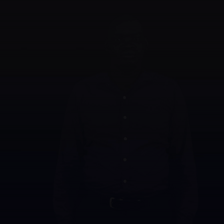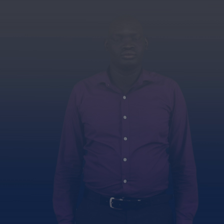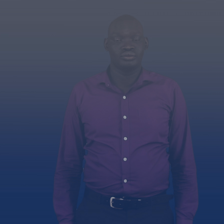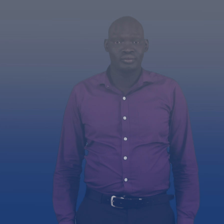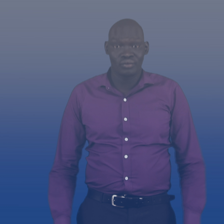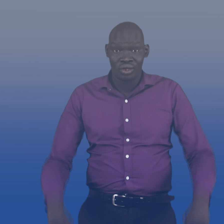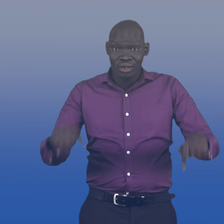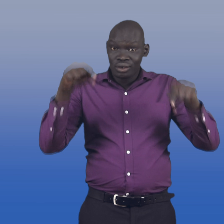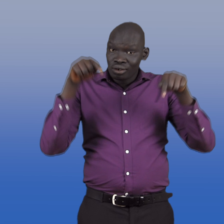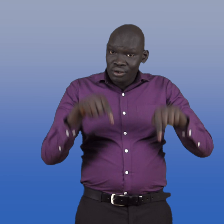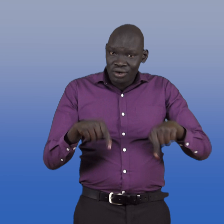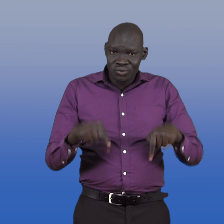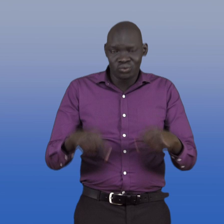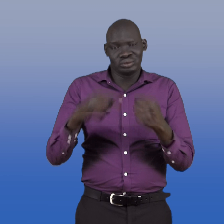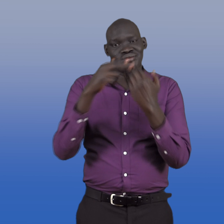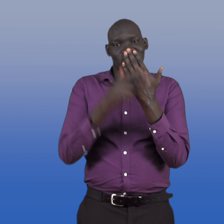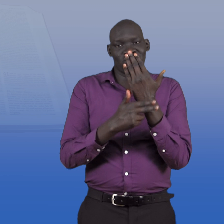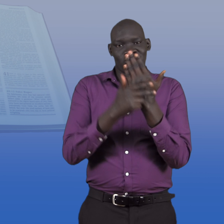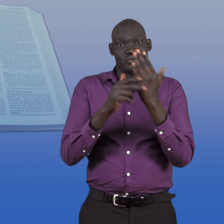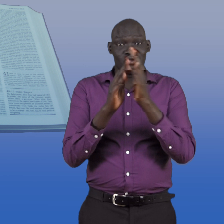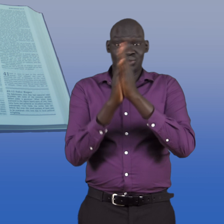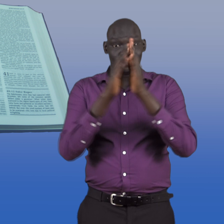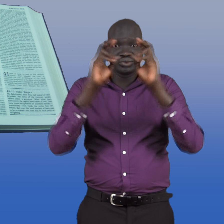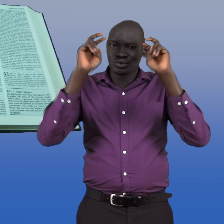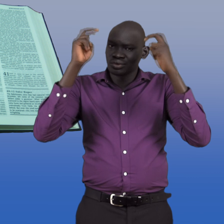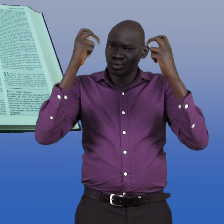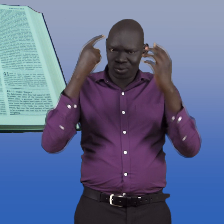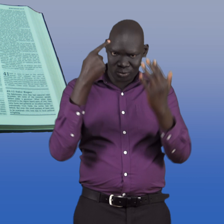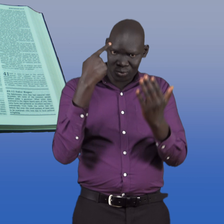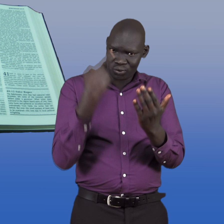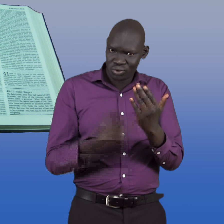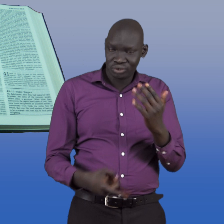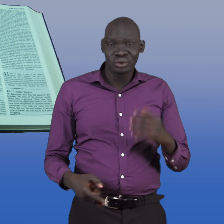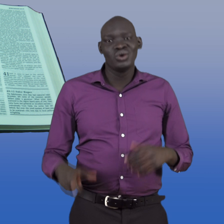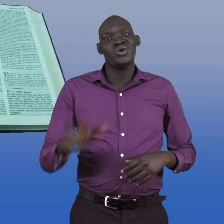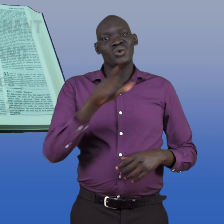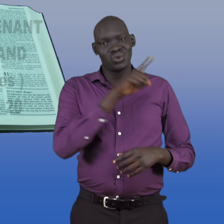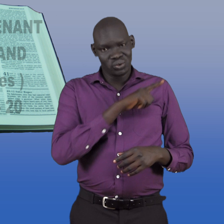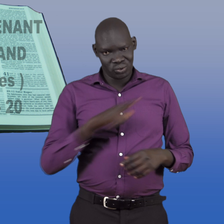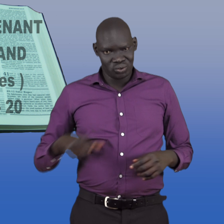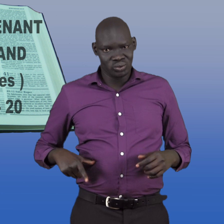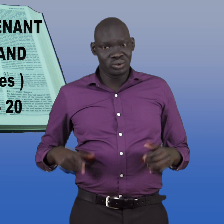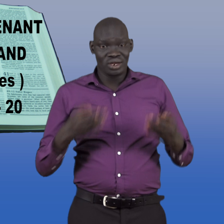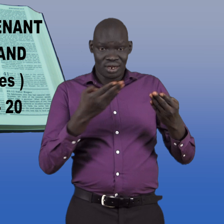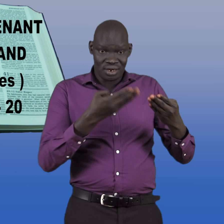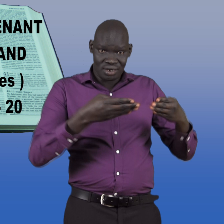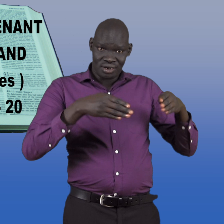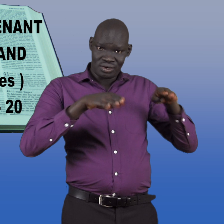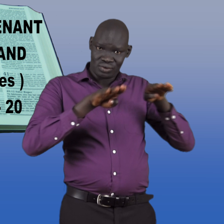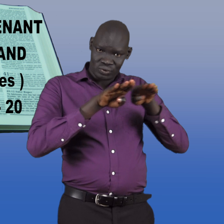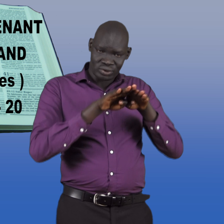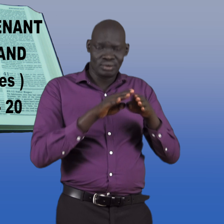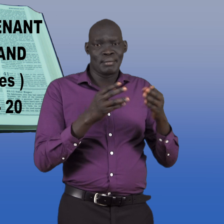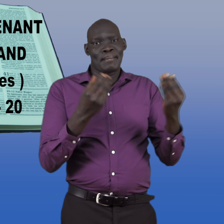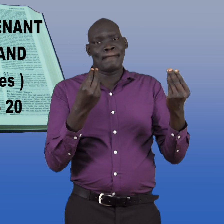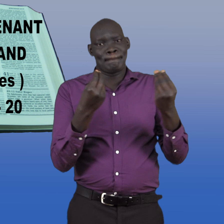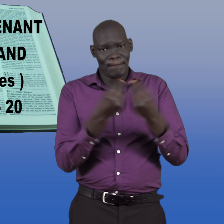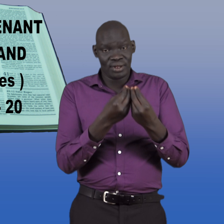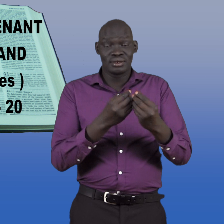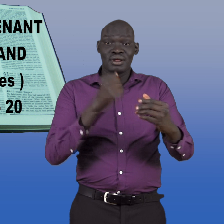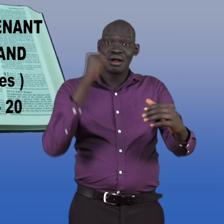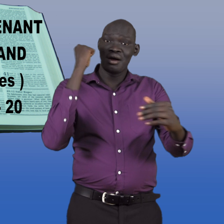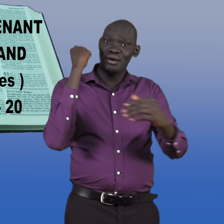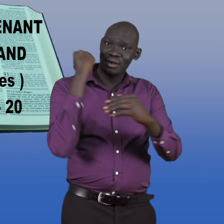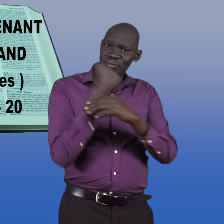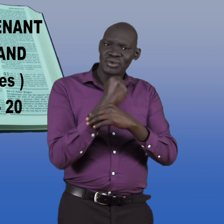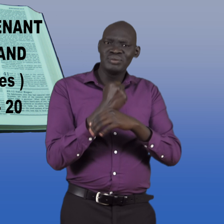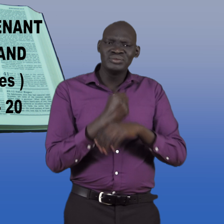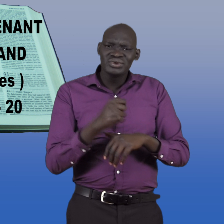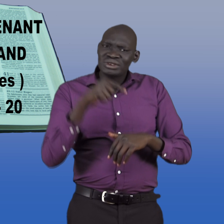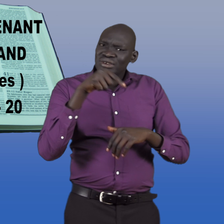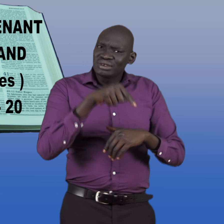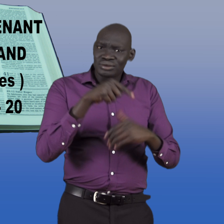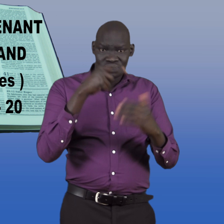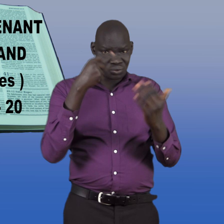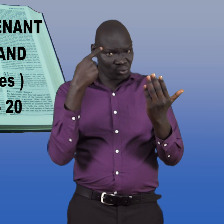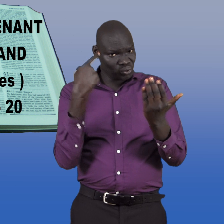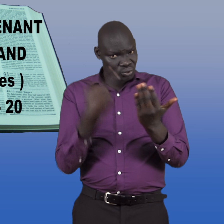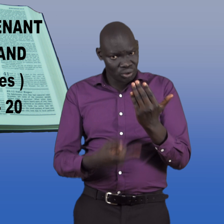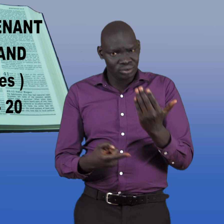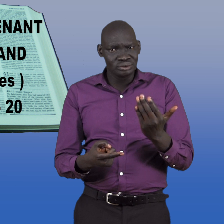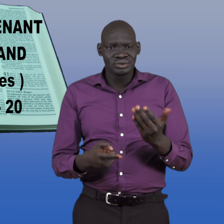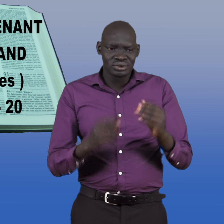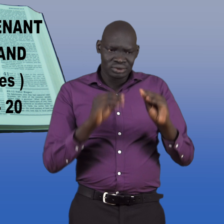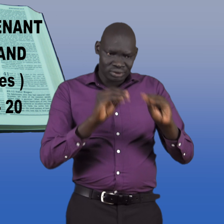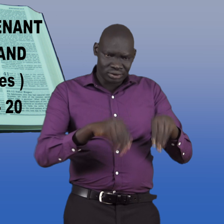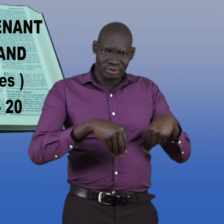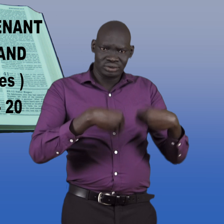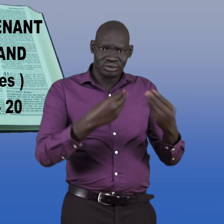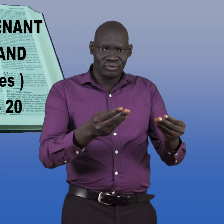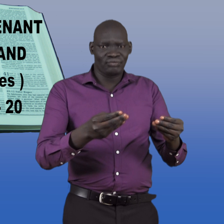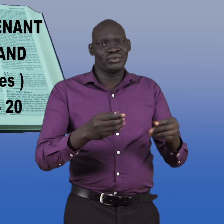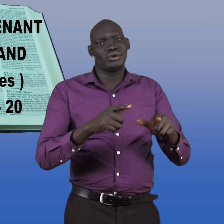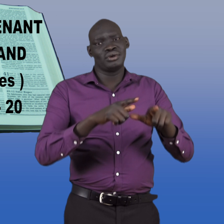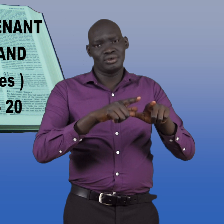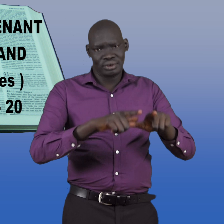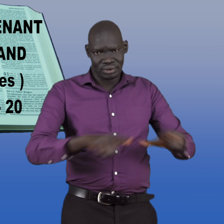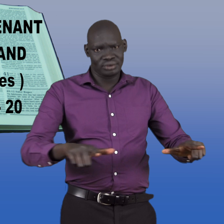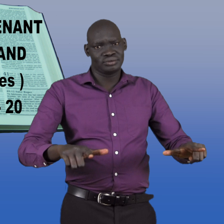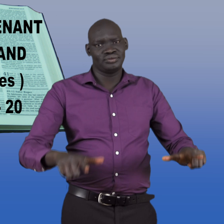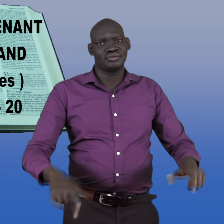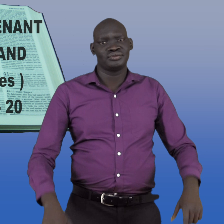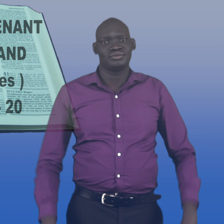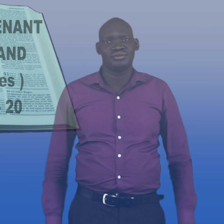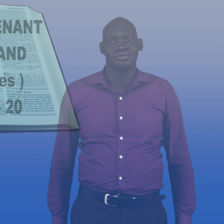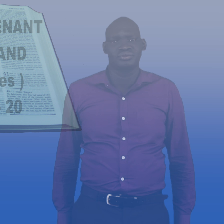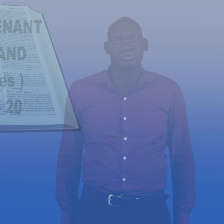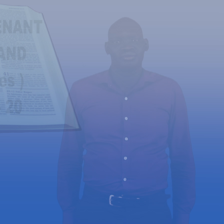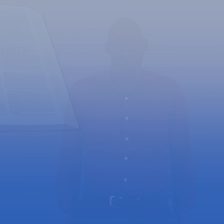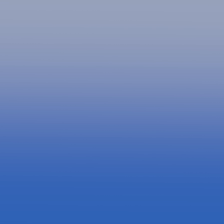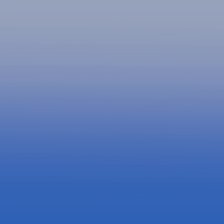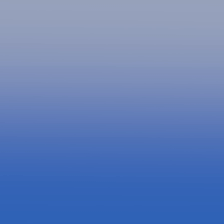The covenant of the Lord with Abram